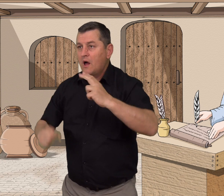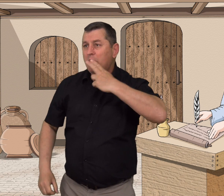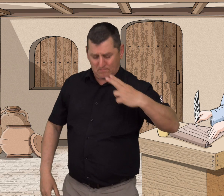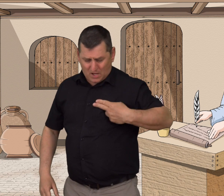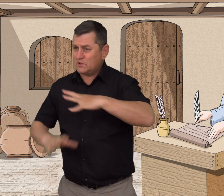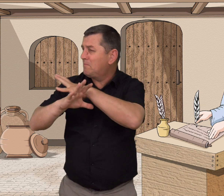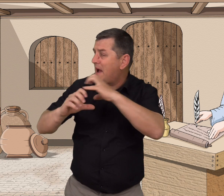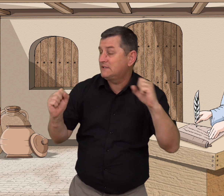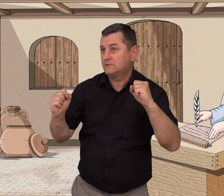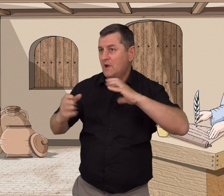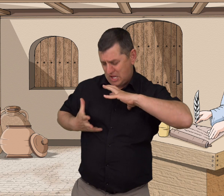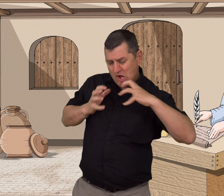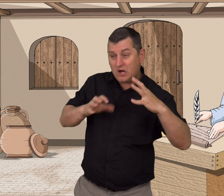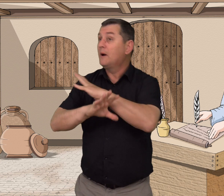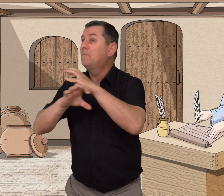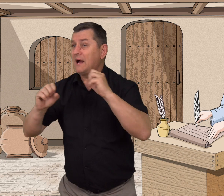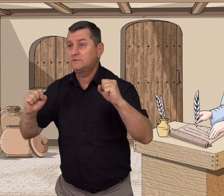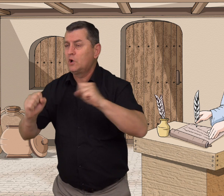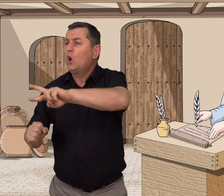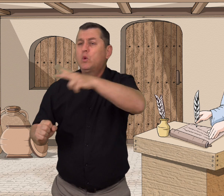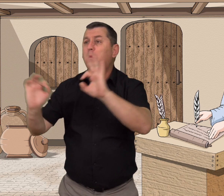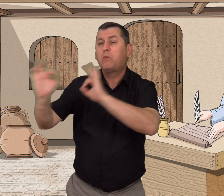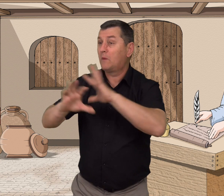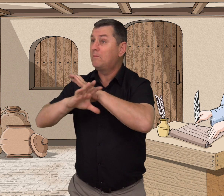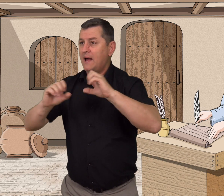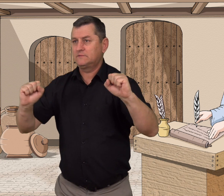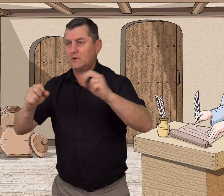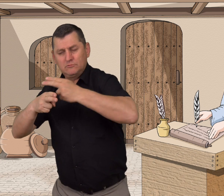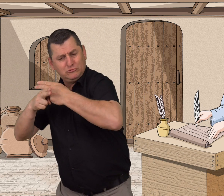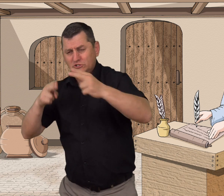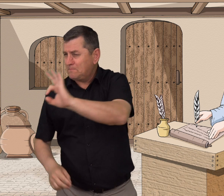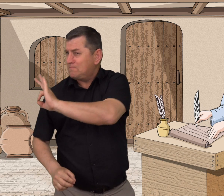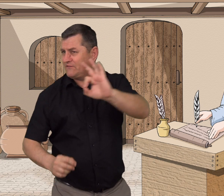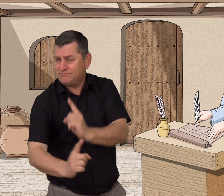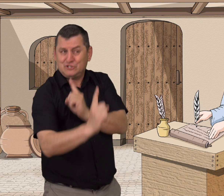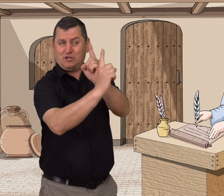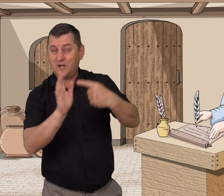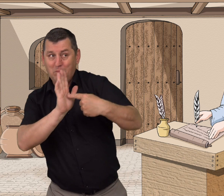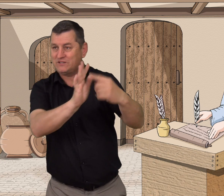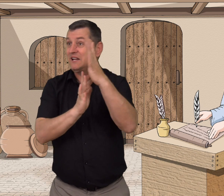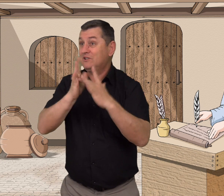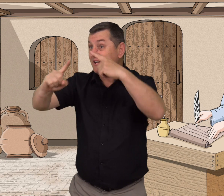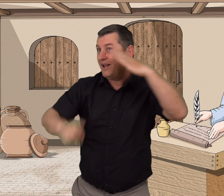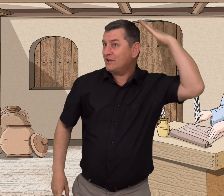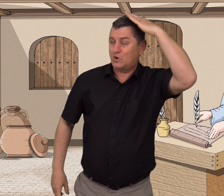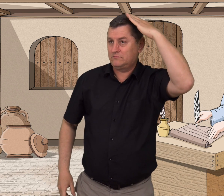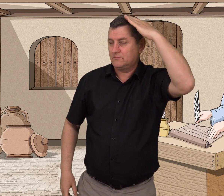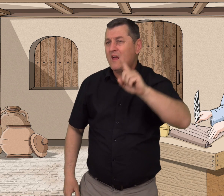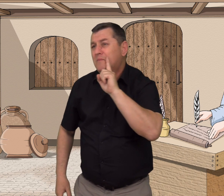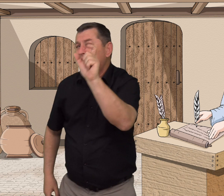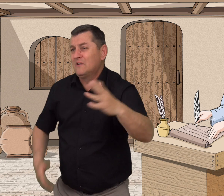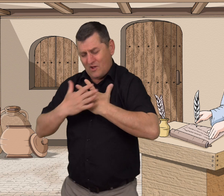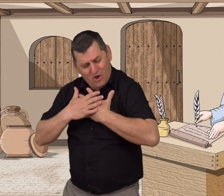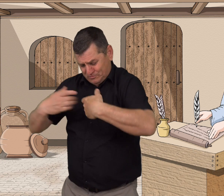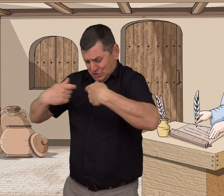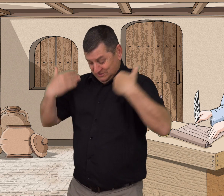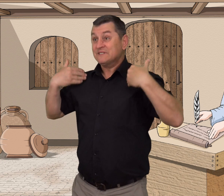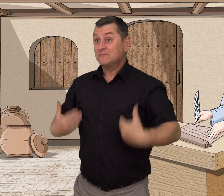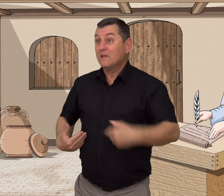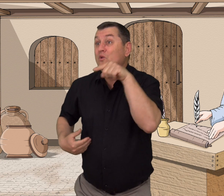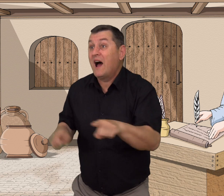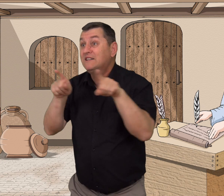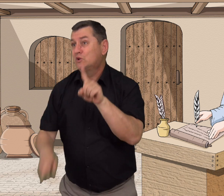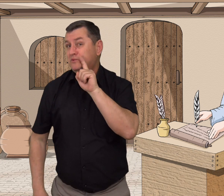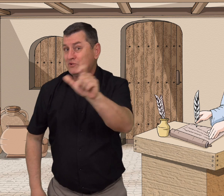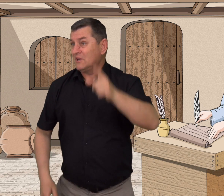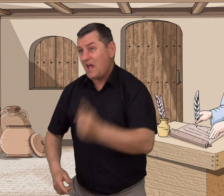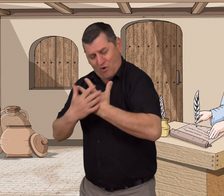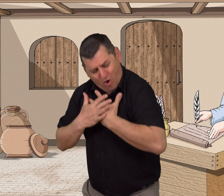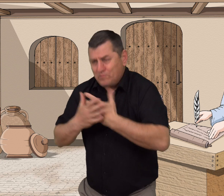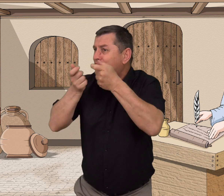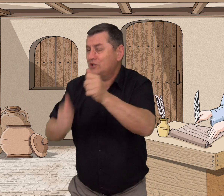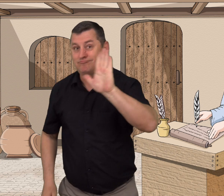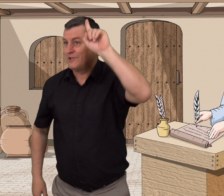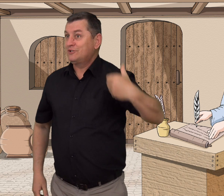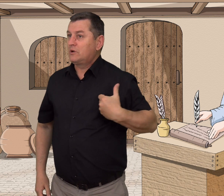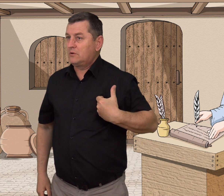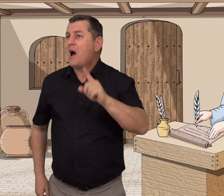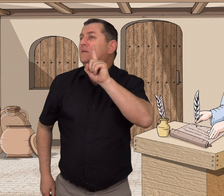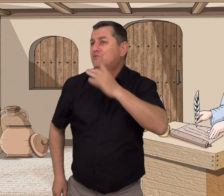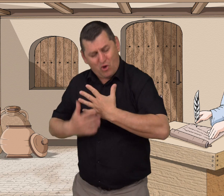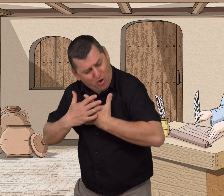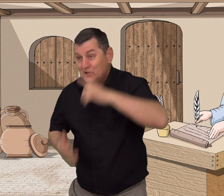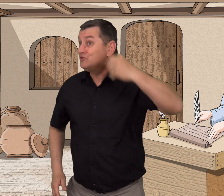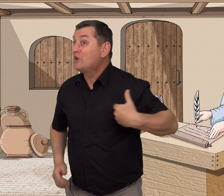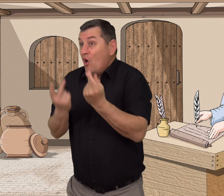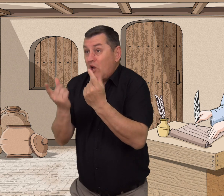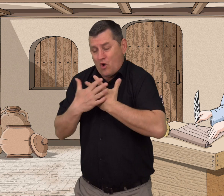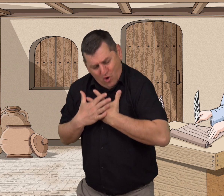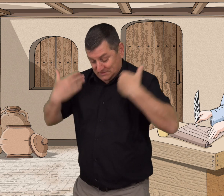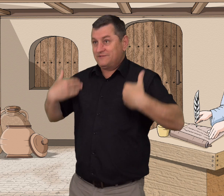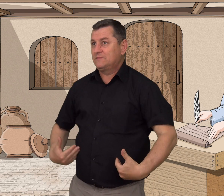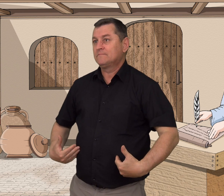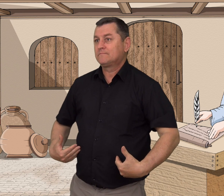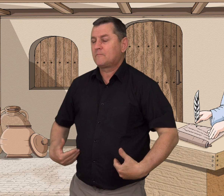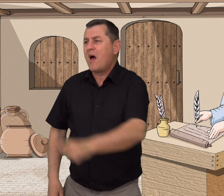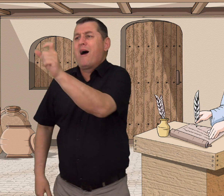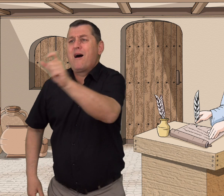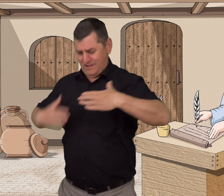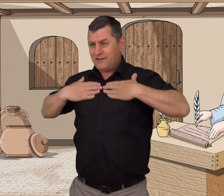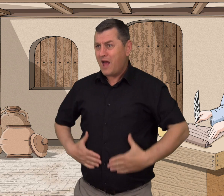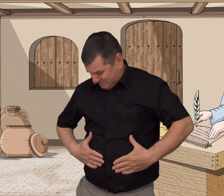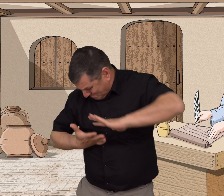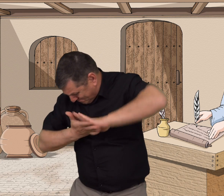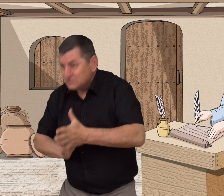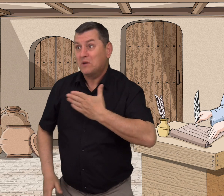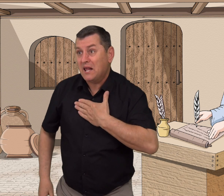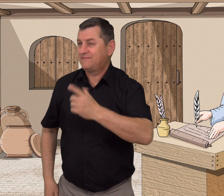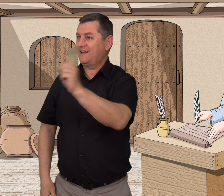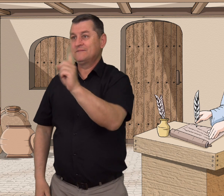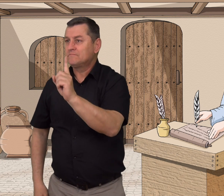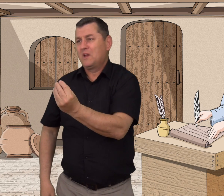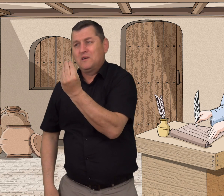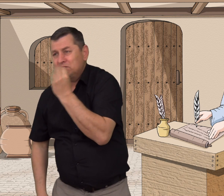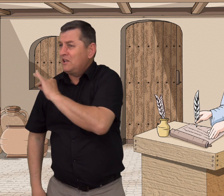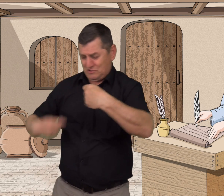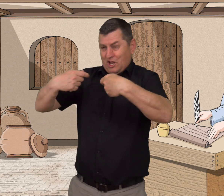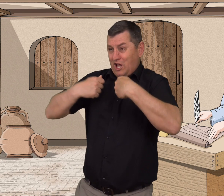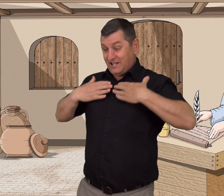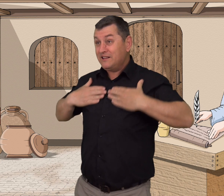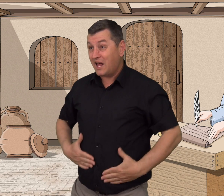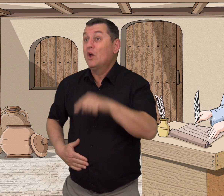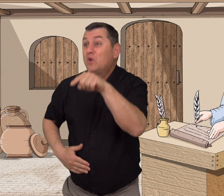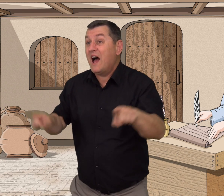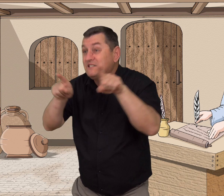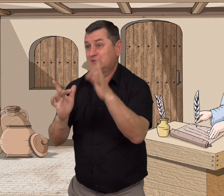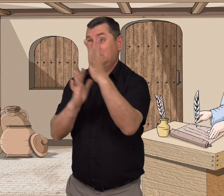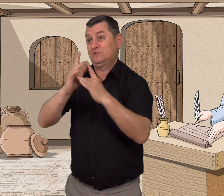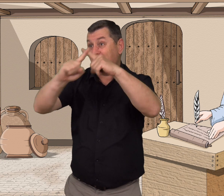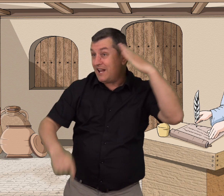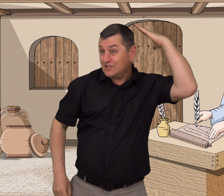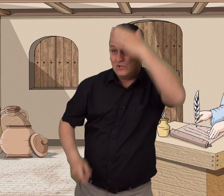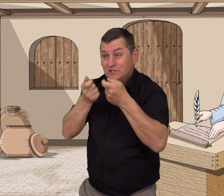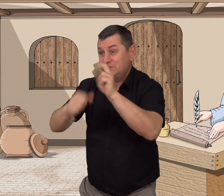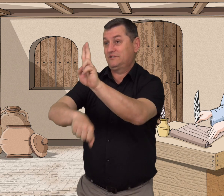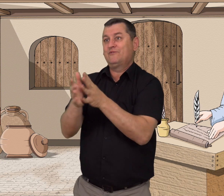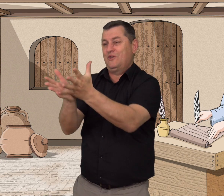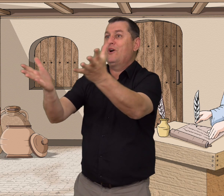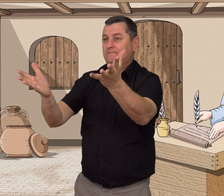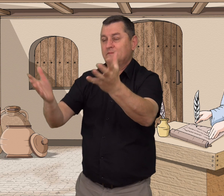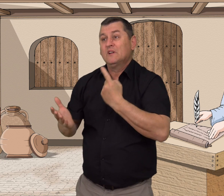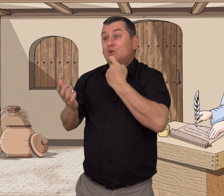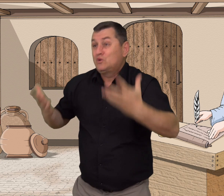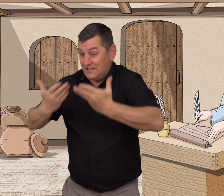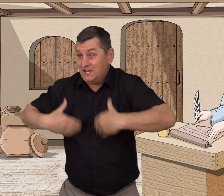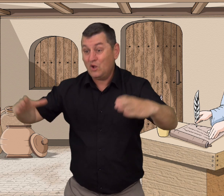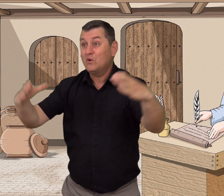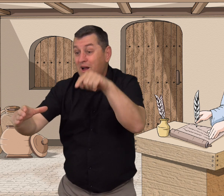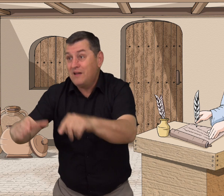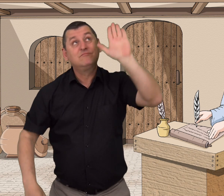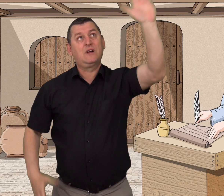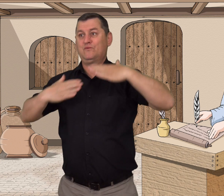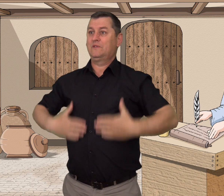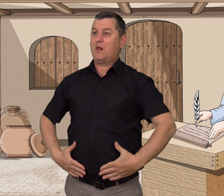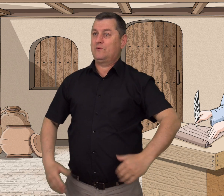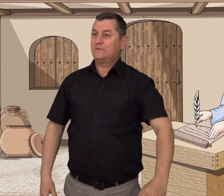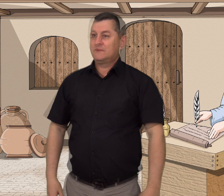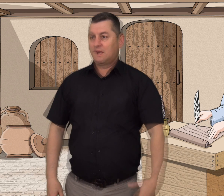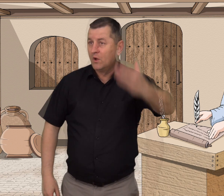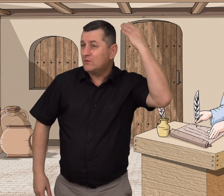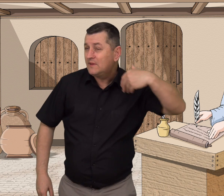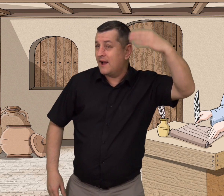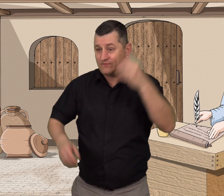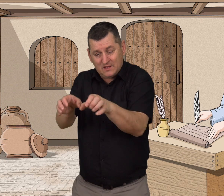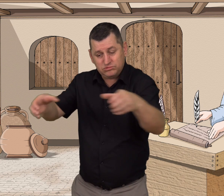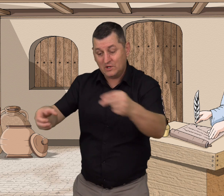In the same way, husbands ought to love their wives as their own bodies. He who loves his wife loves himself. Indeed, no one ever hated his own body, but he nourishes and cherishes it, just as Christ does the church. For we are members of His body.